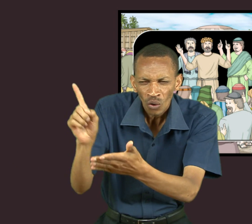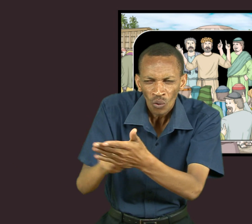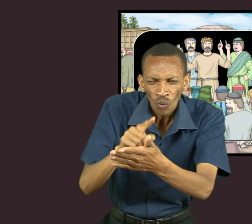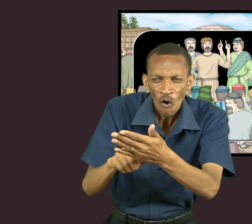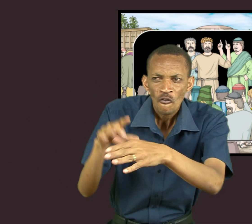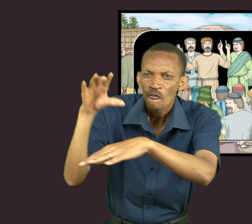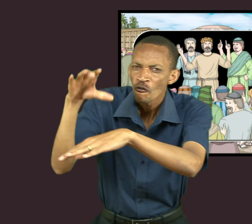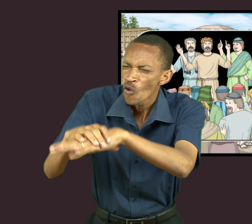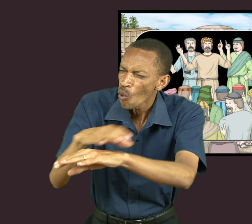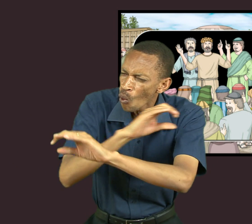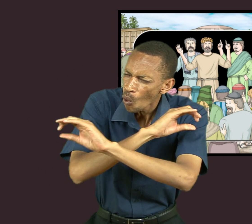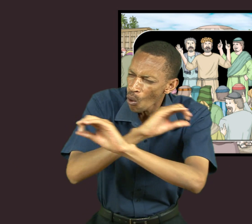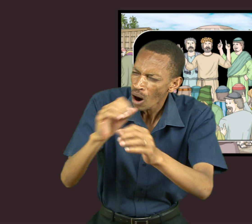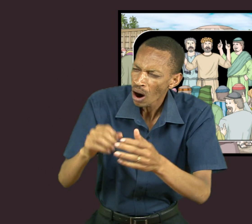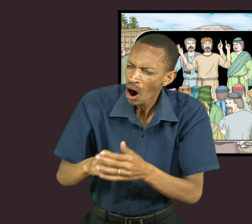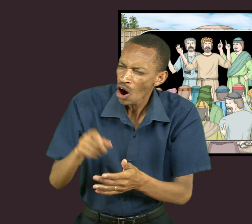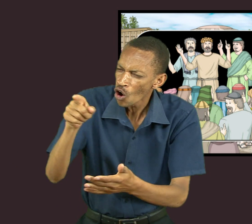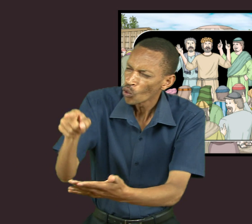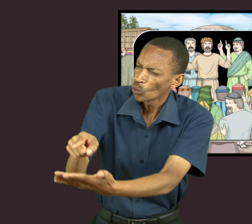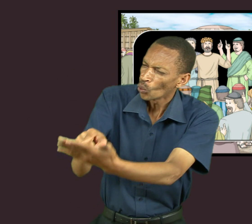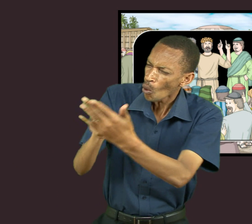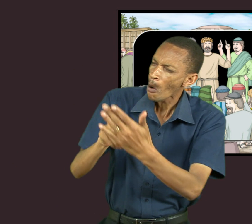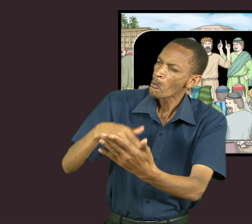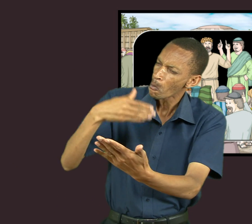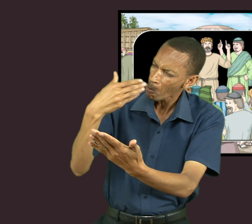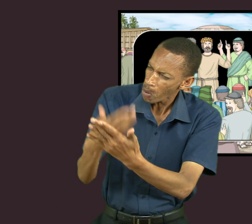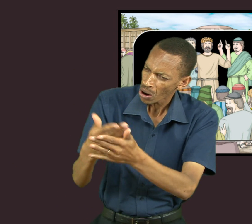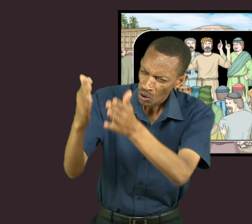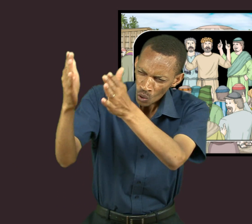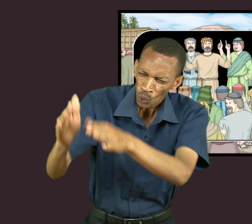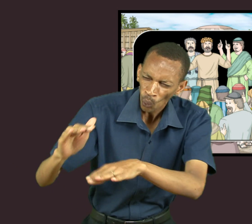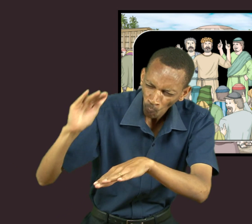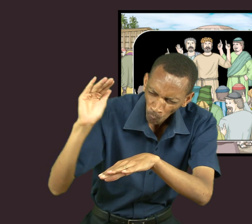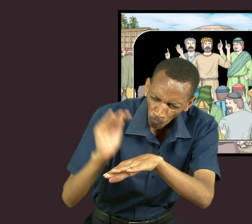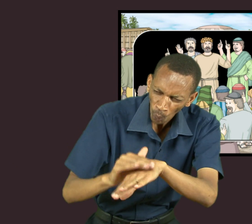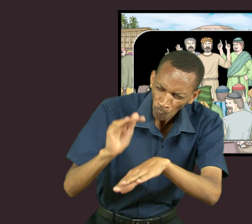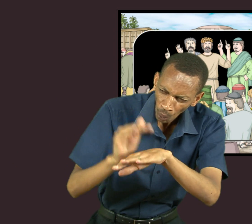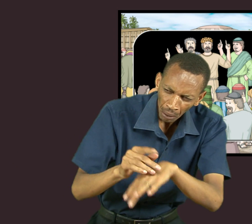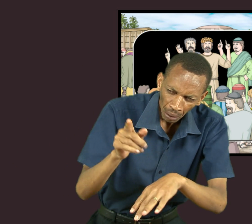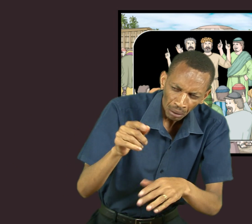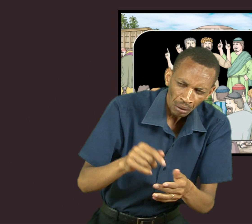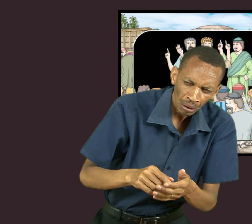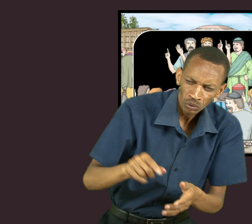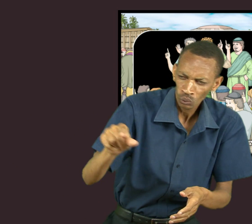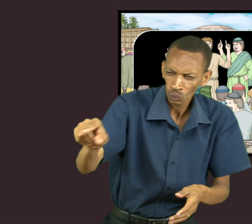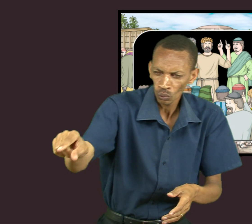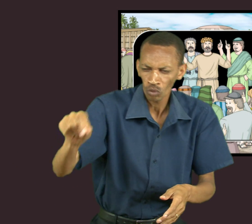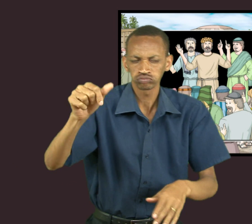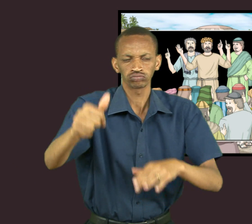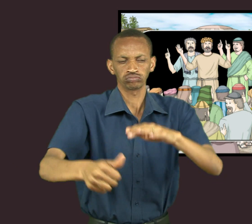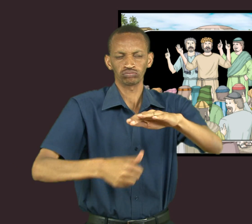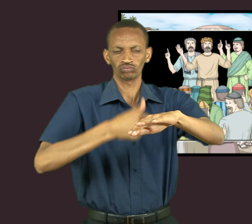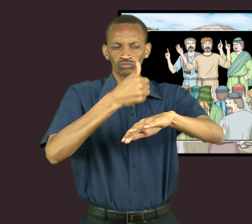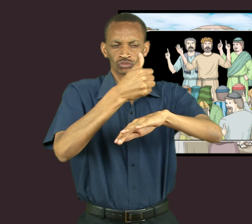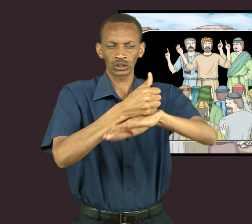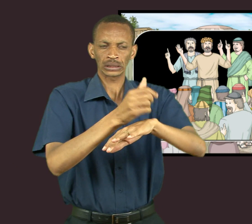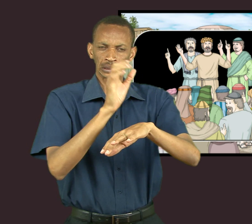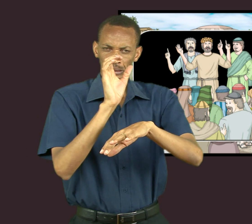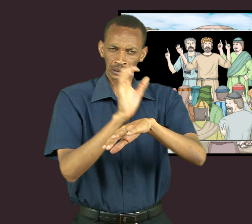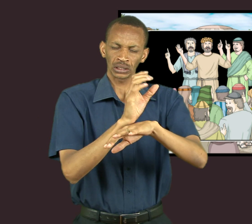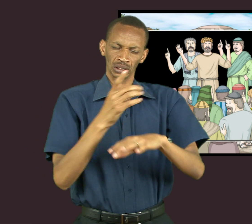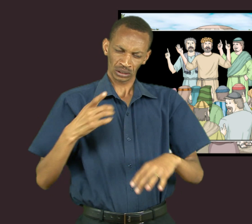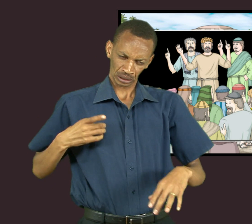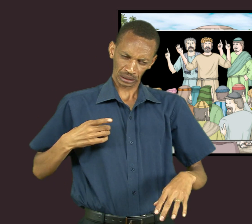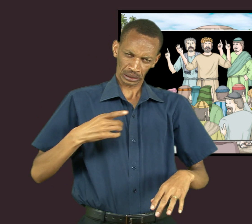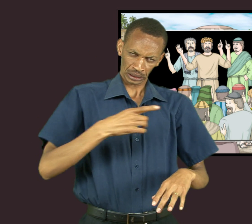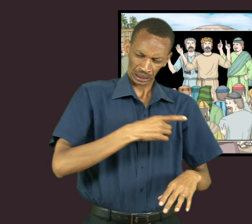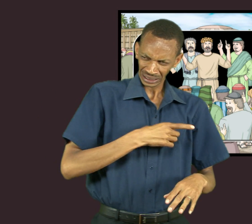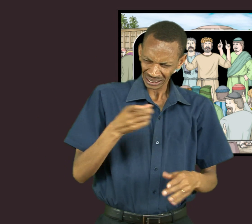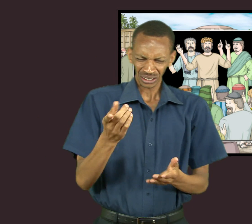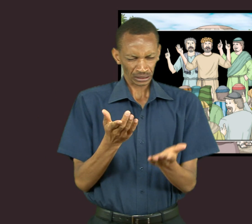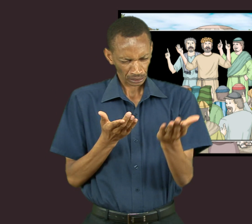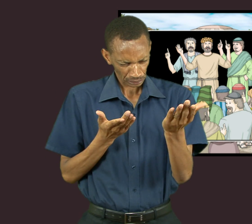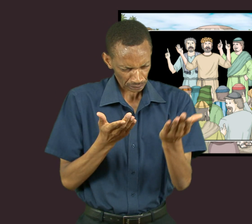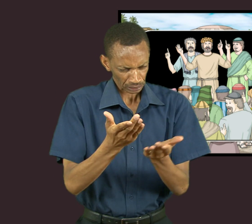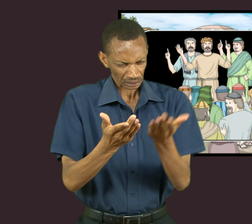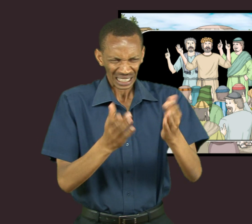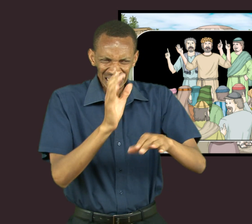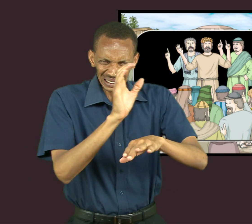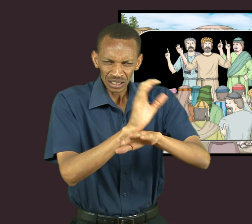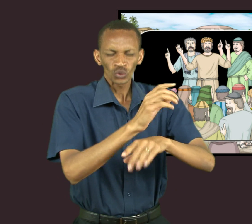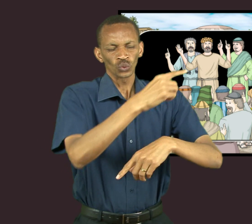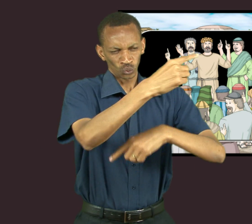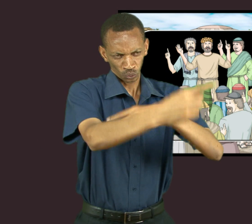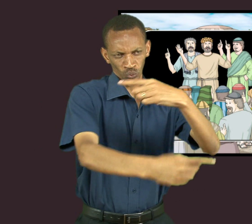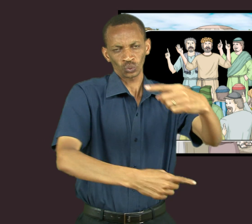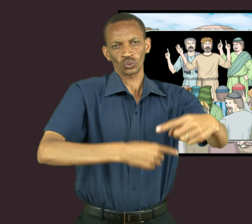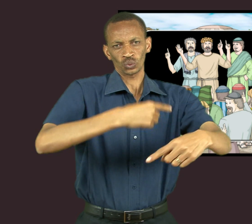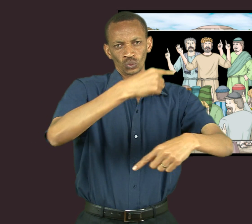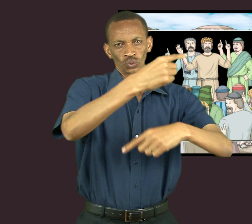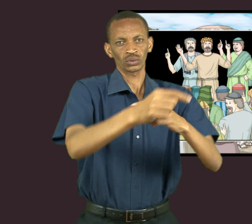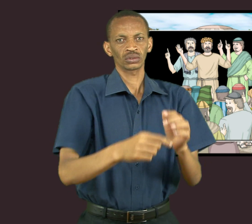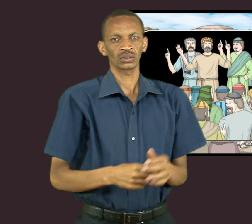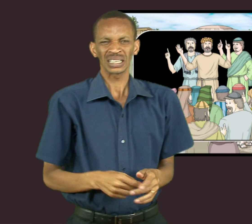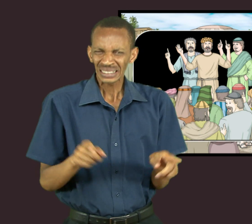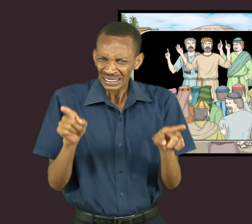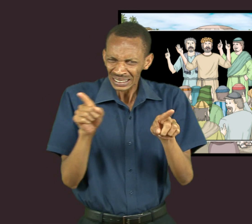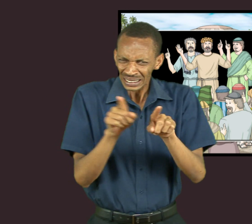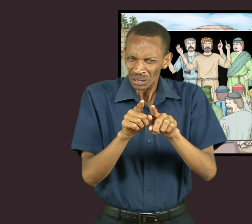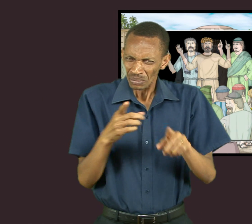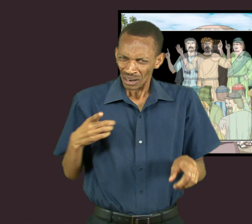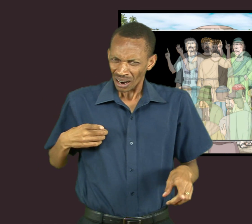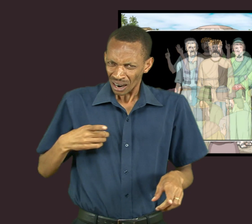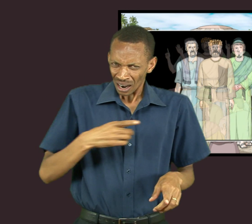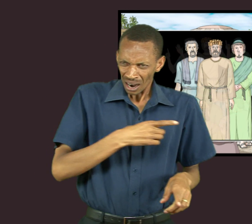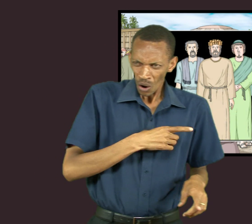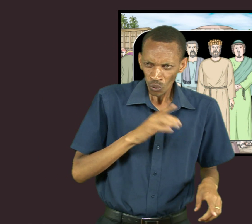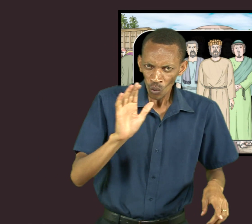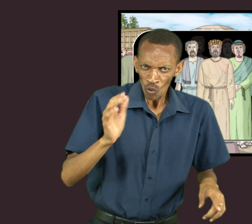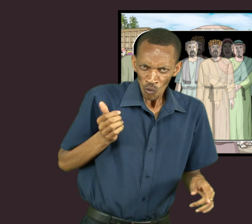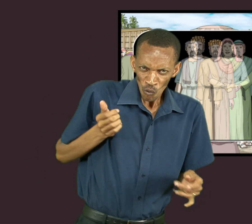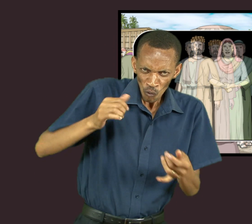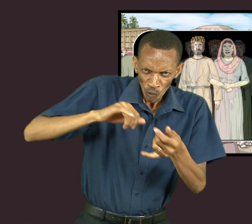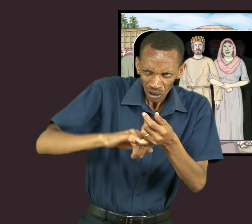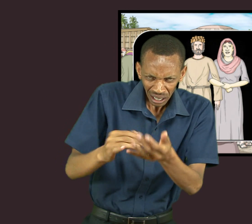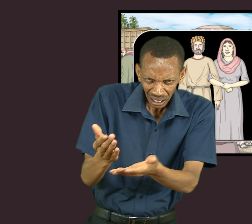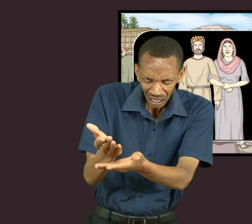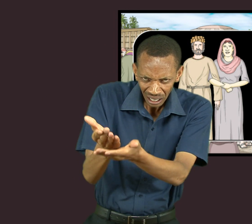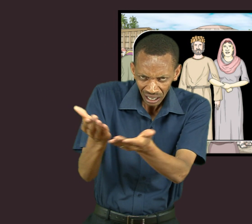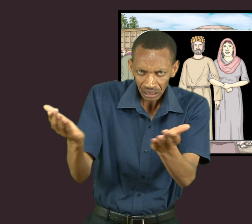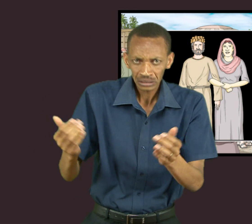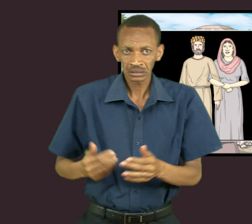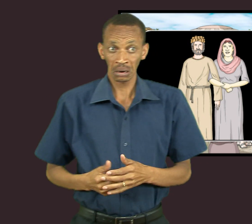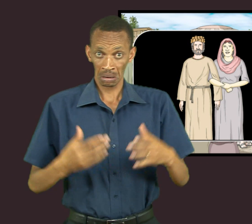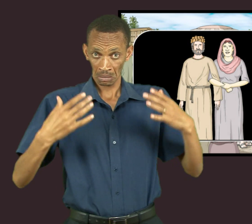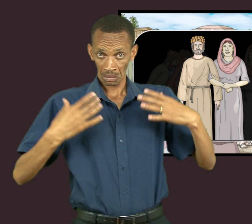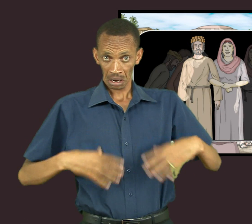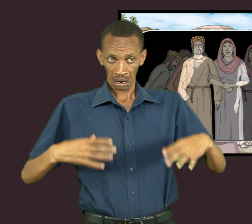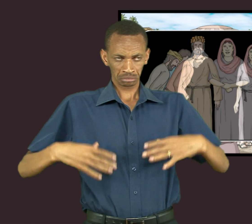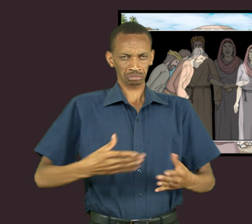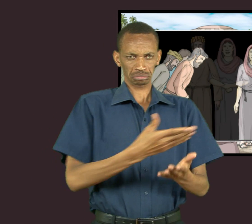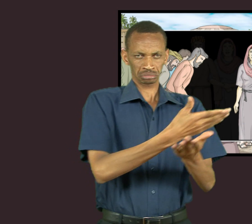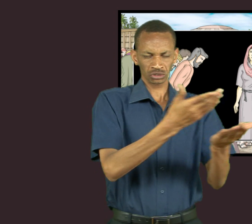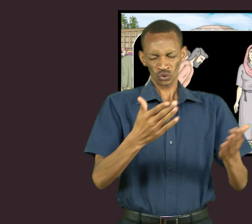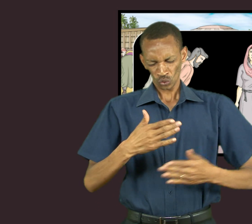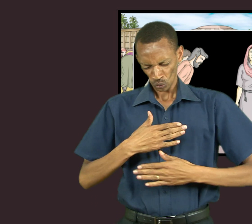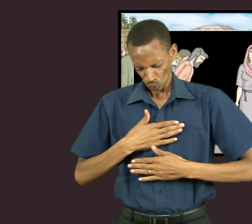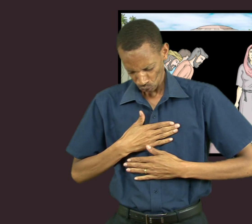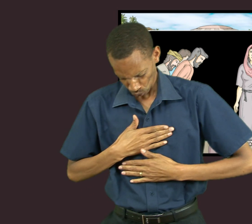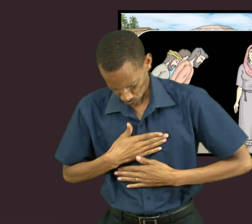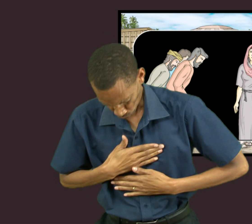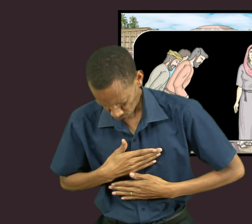Then, if they are above reproach, let them serve as deacons.